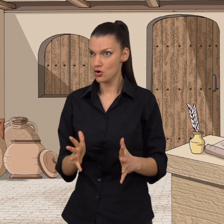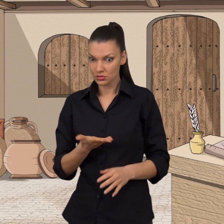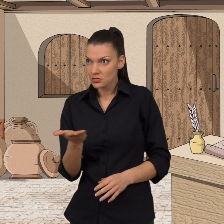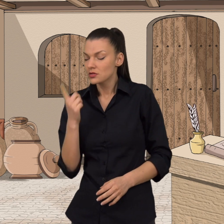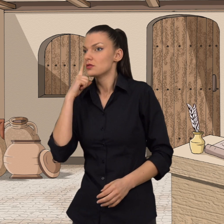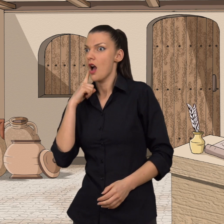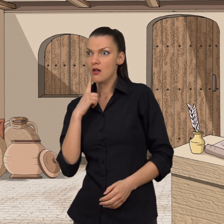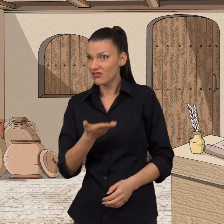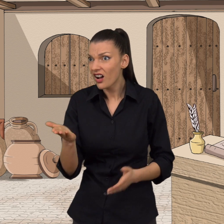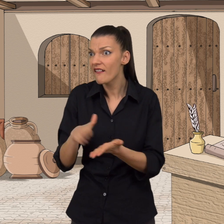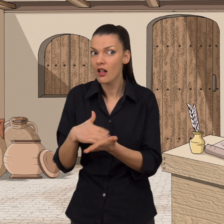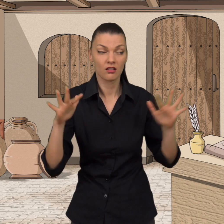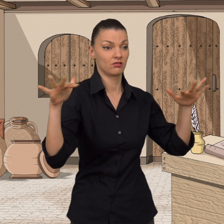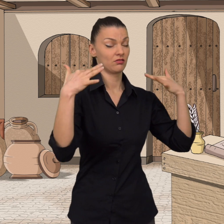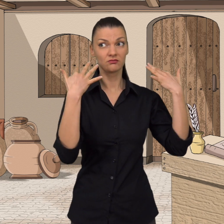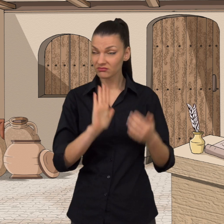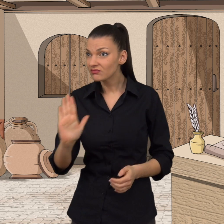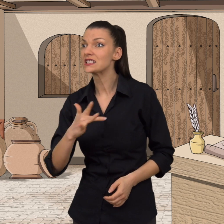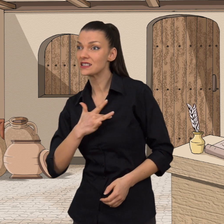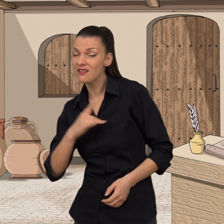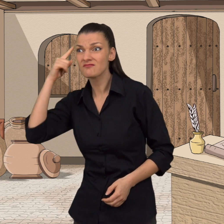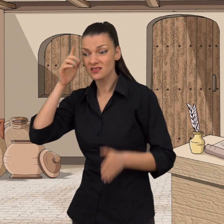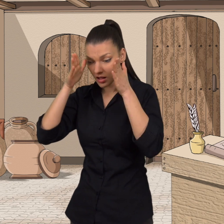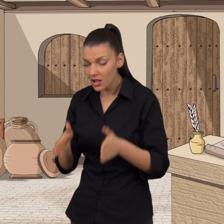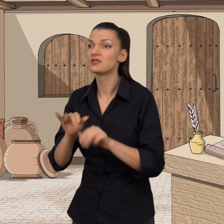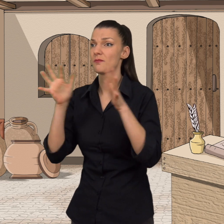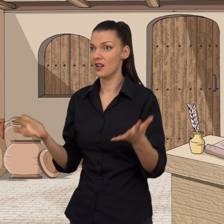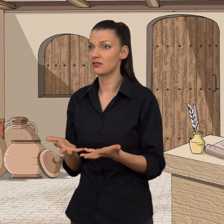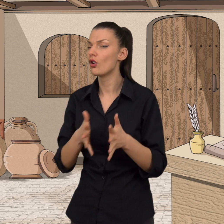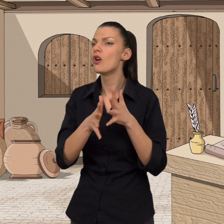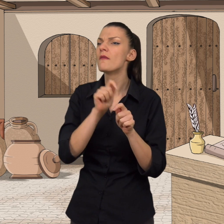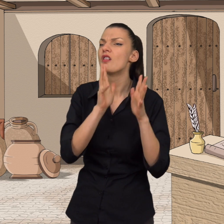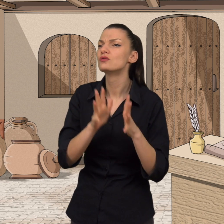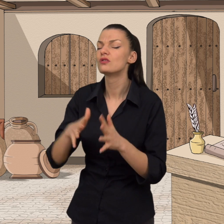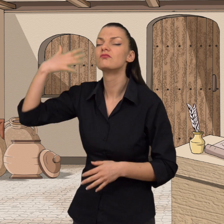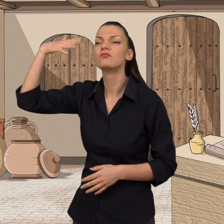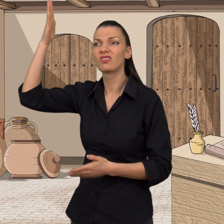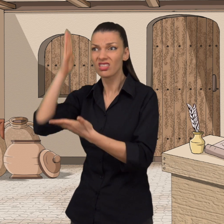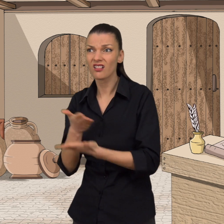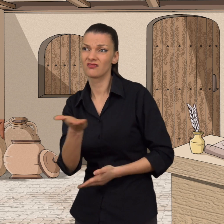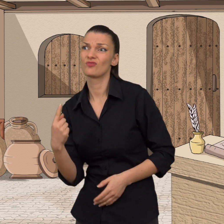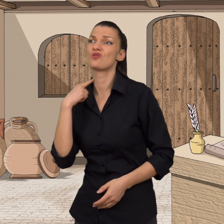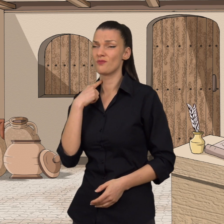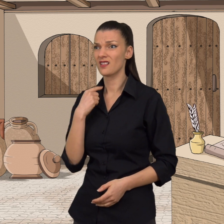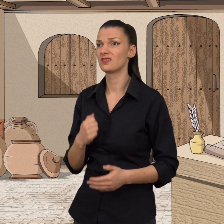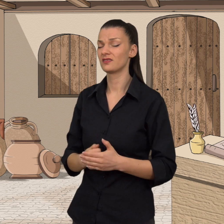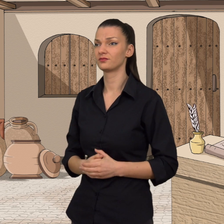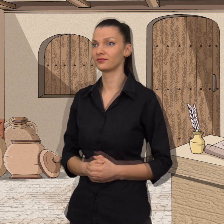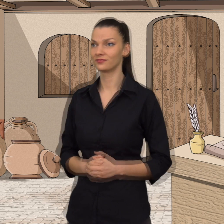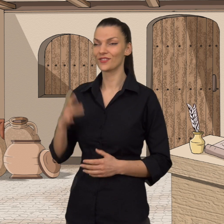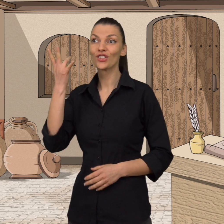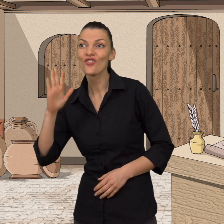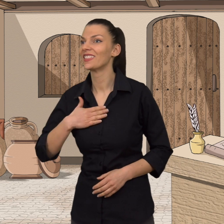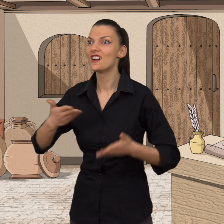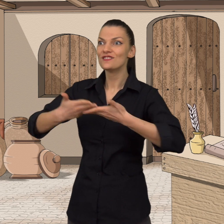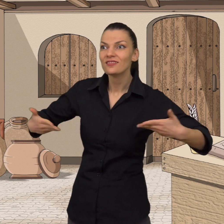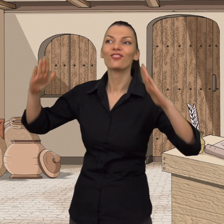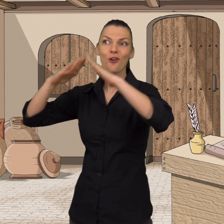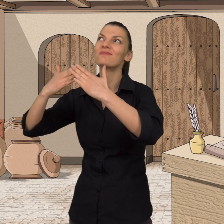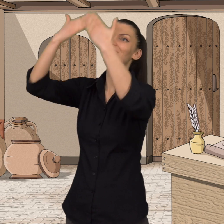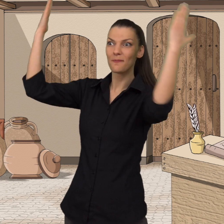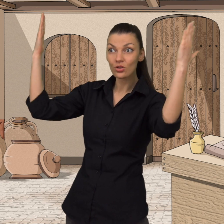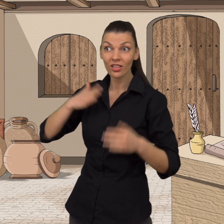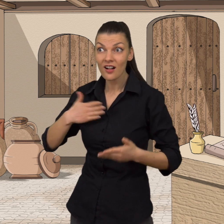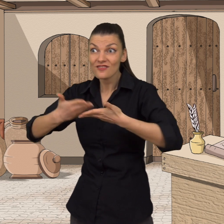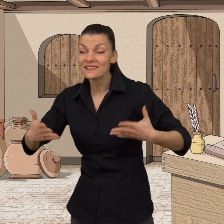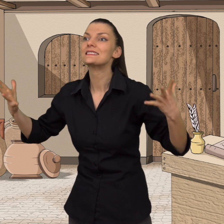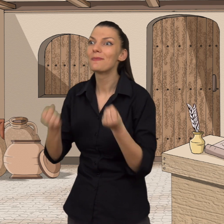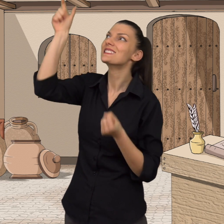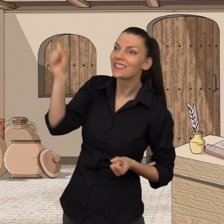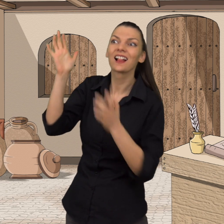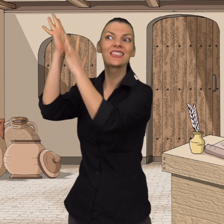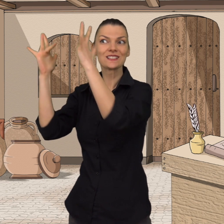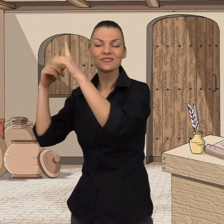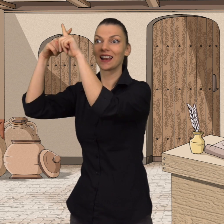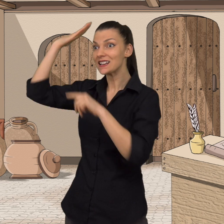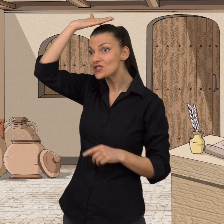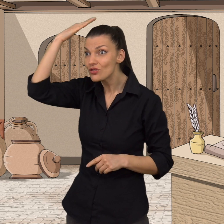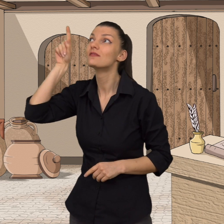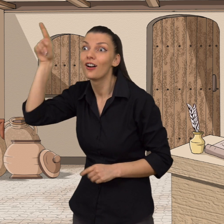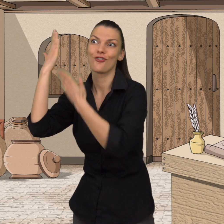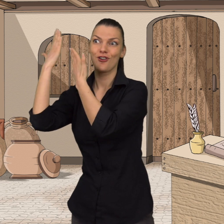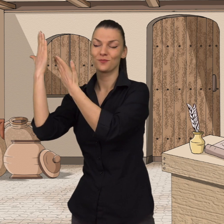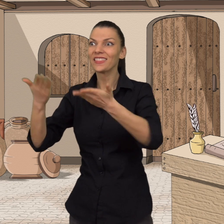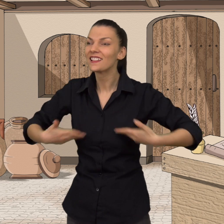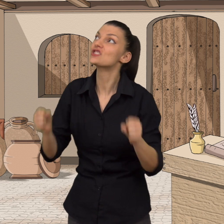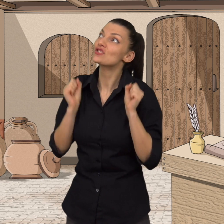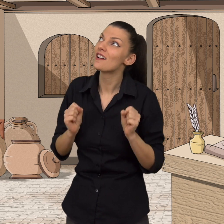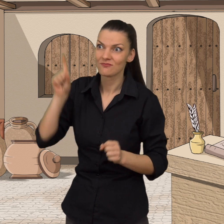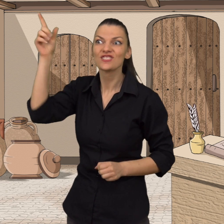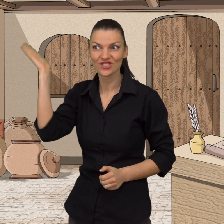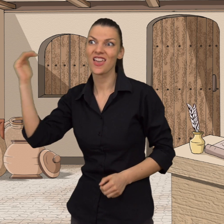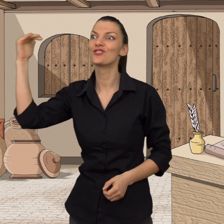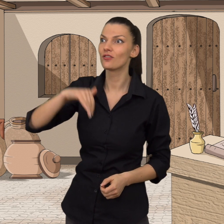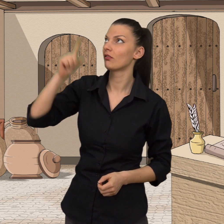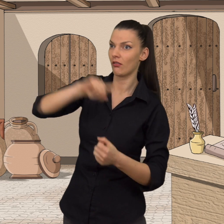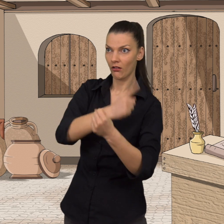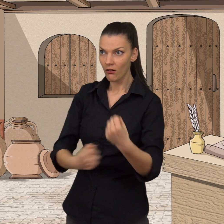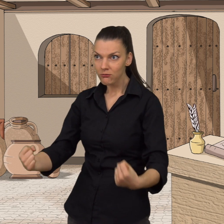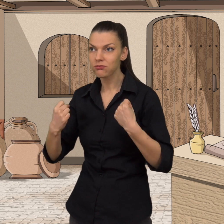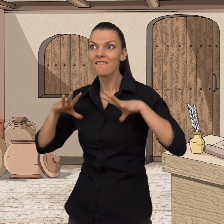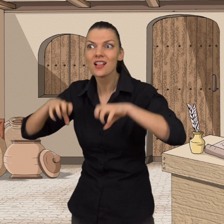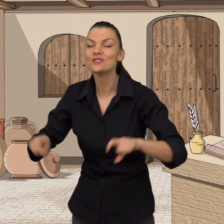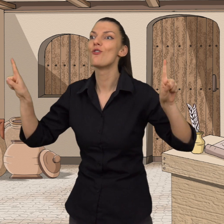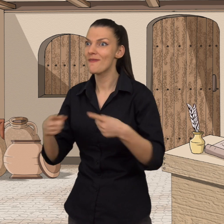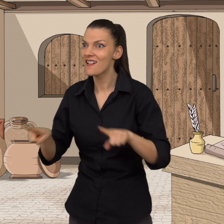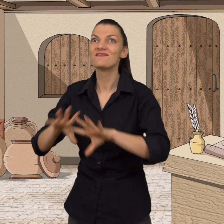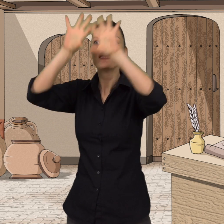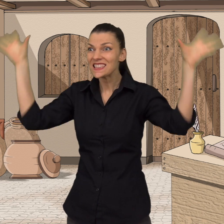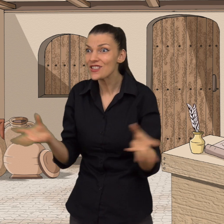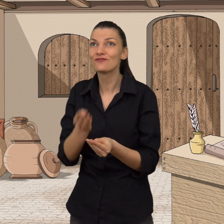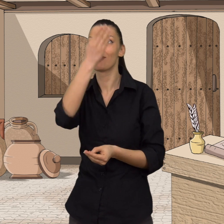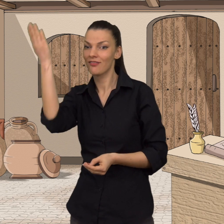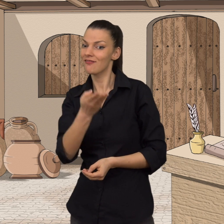Their end is destruction, their god is their belly, and their glory is in their shame. Their minds are set on earthly things.